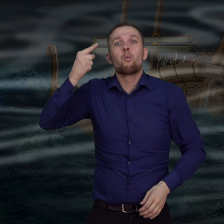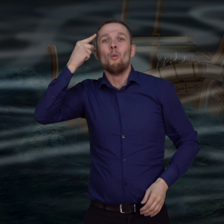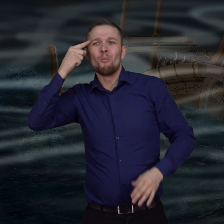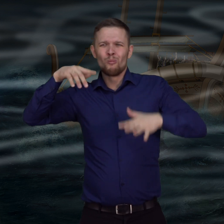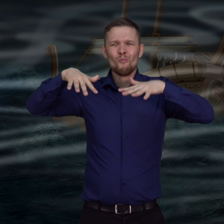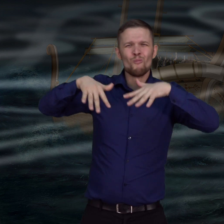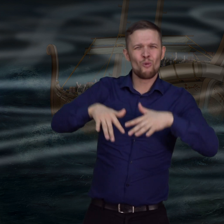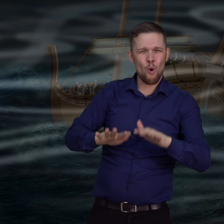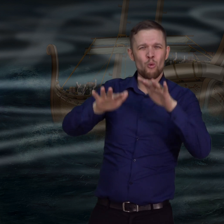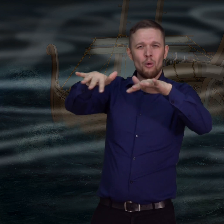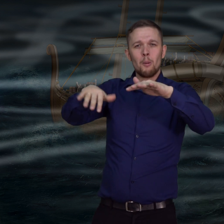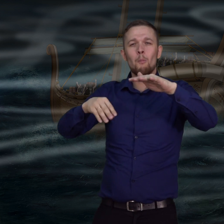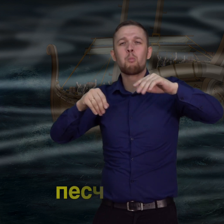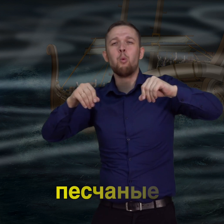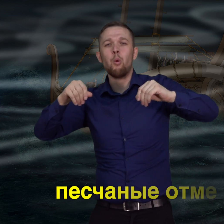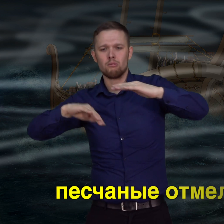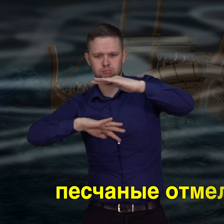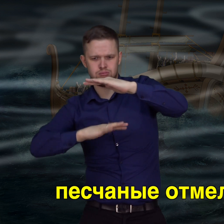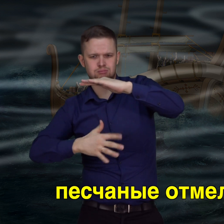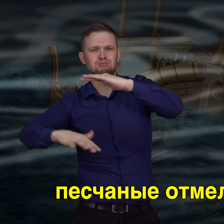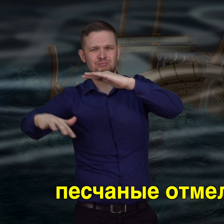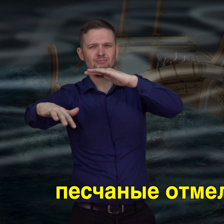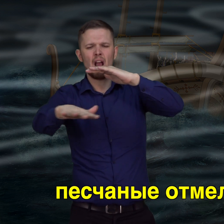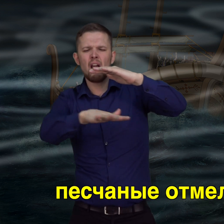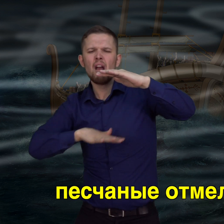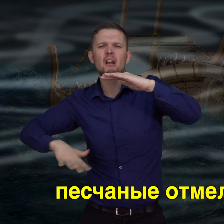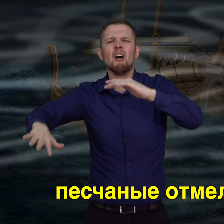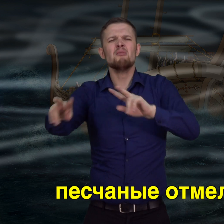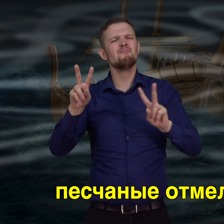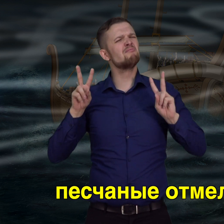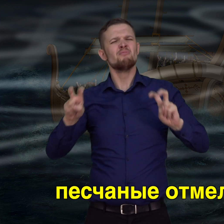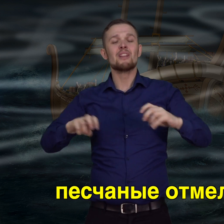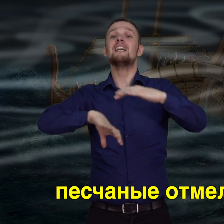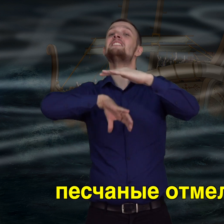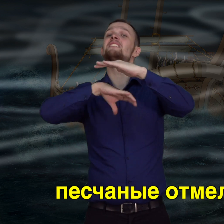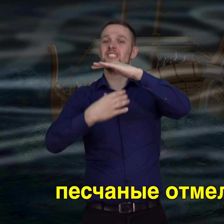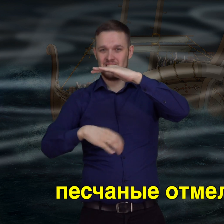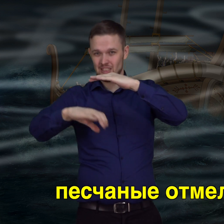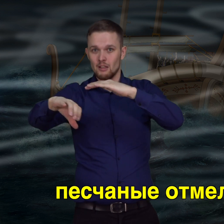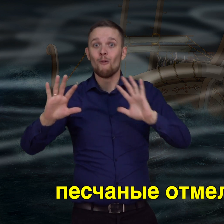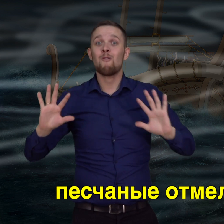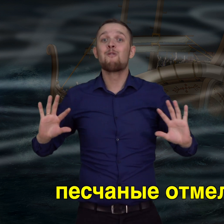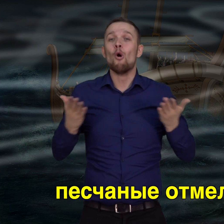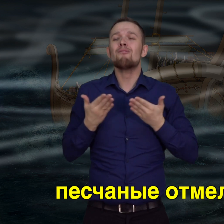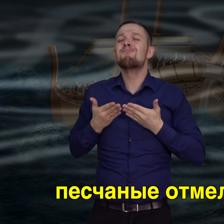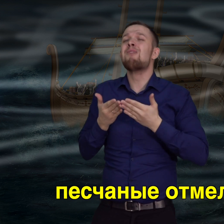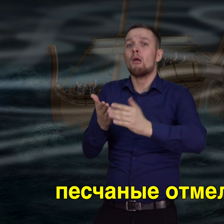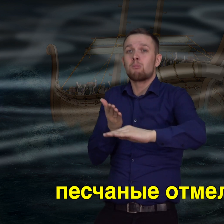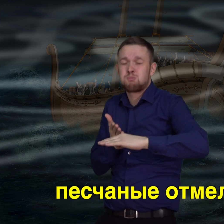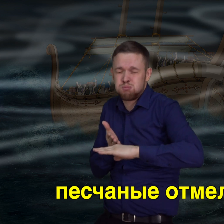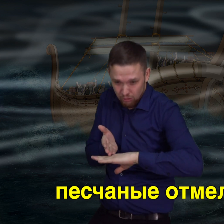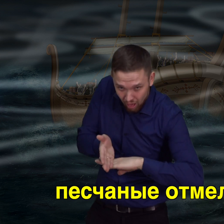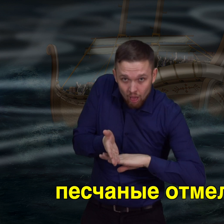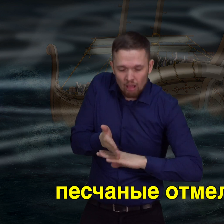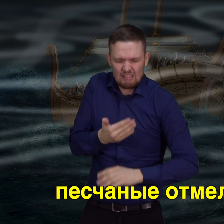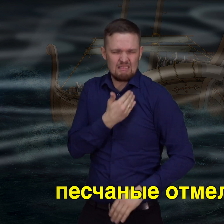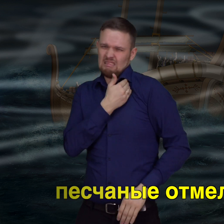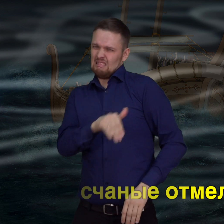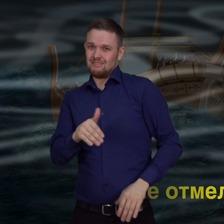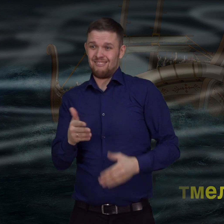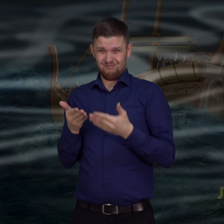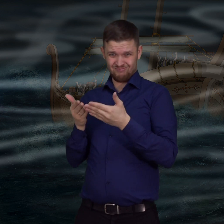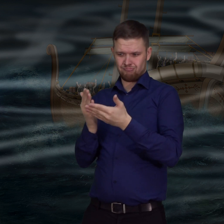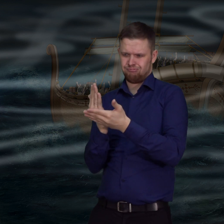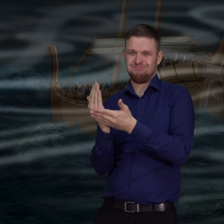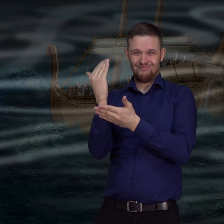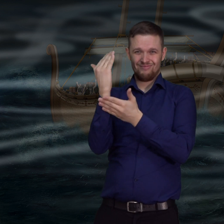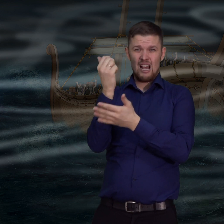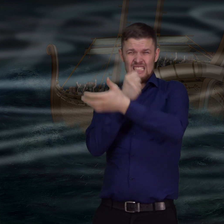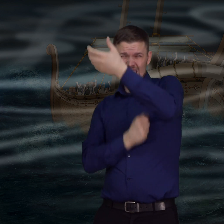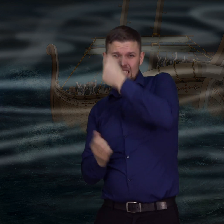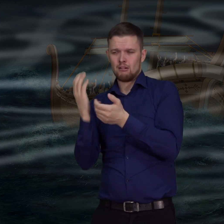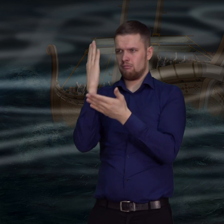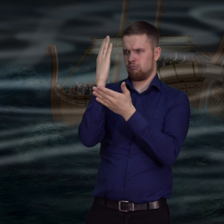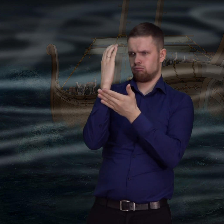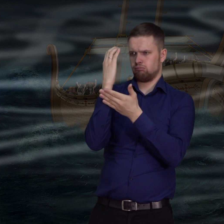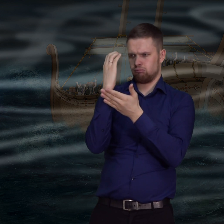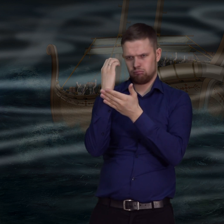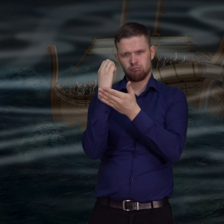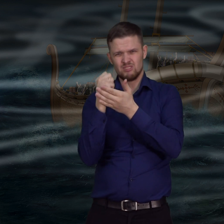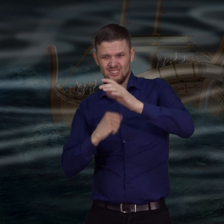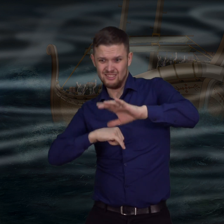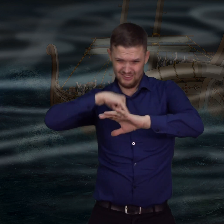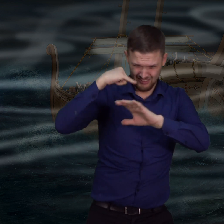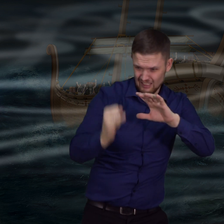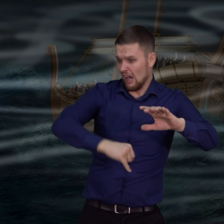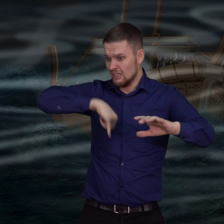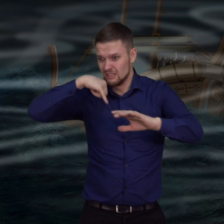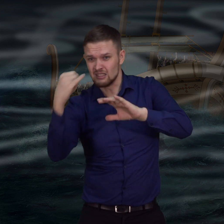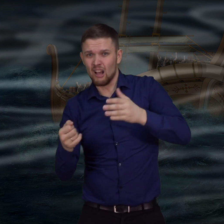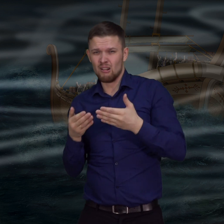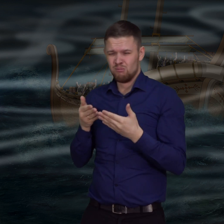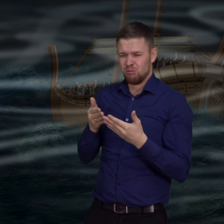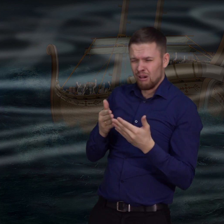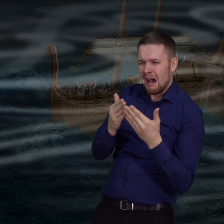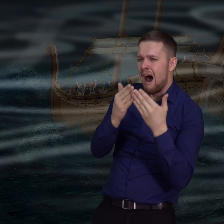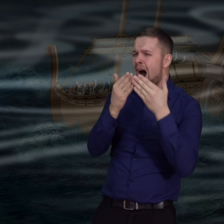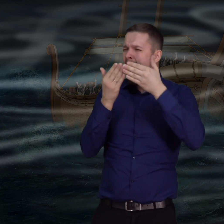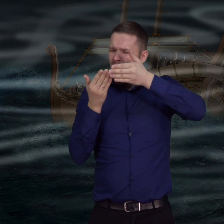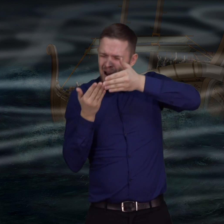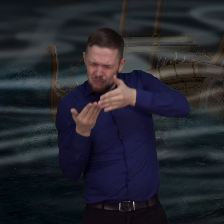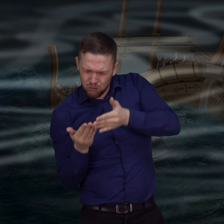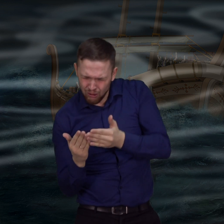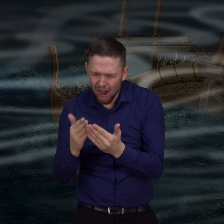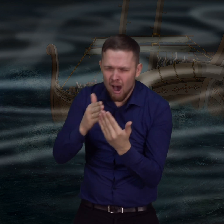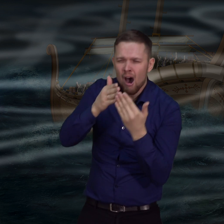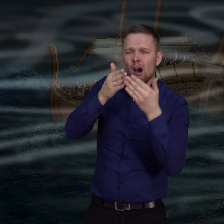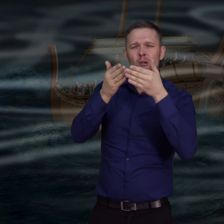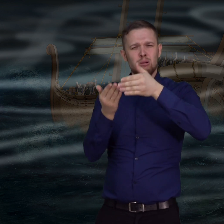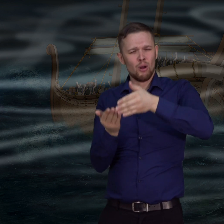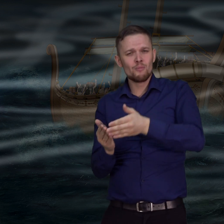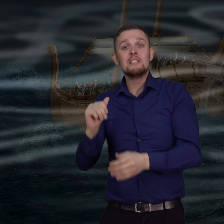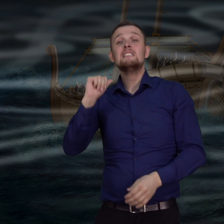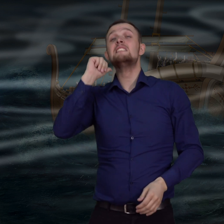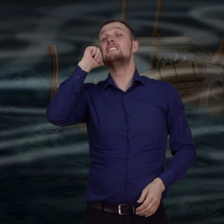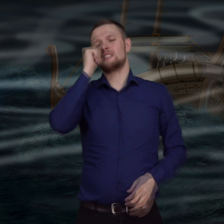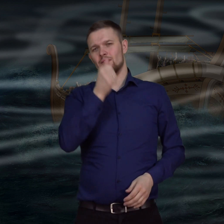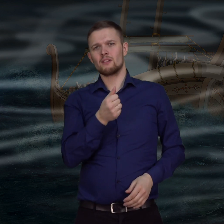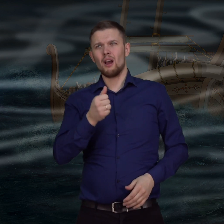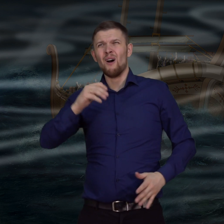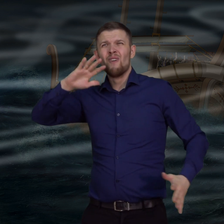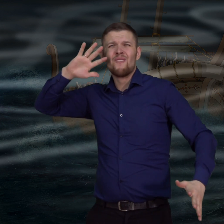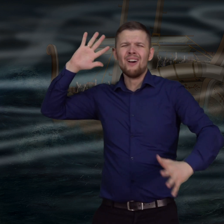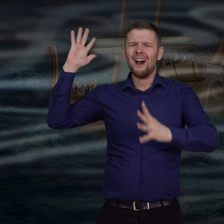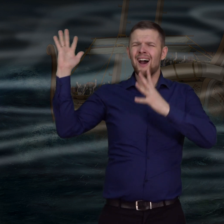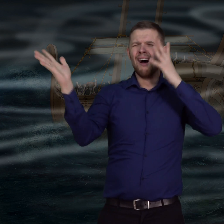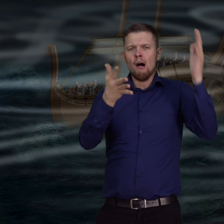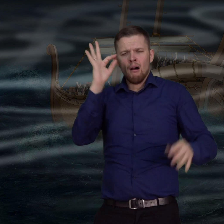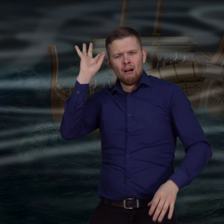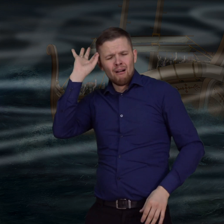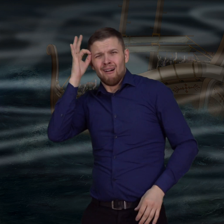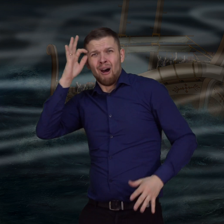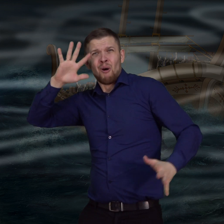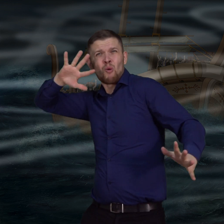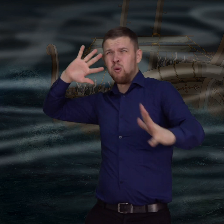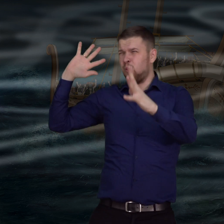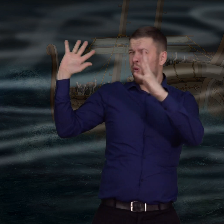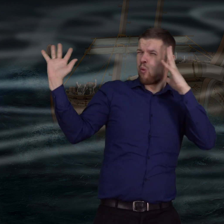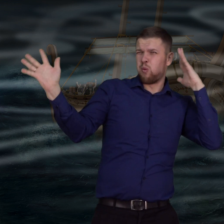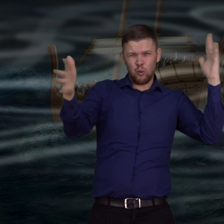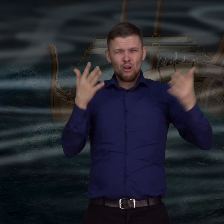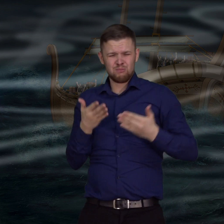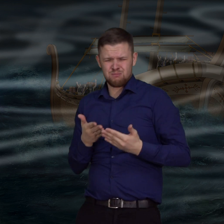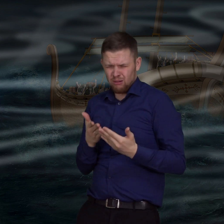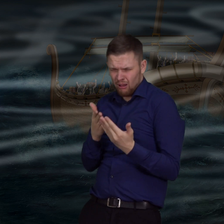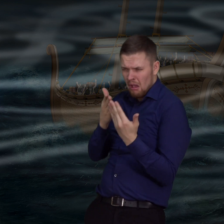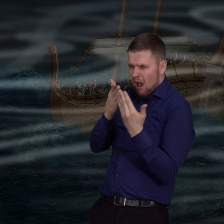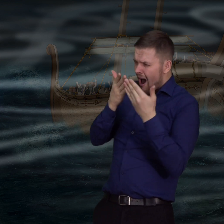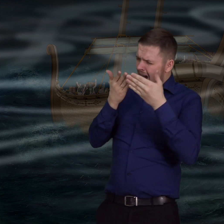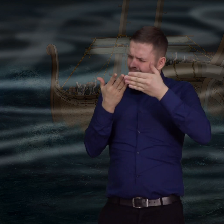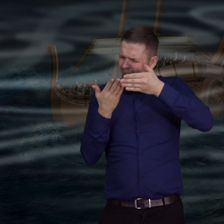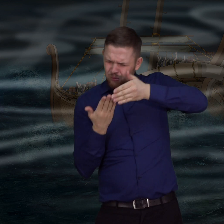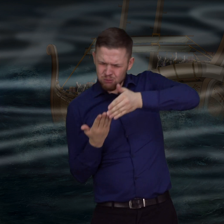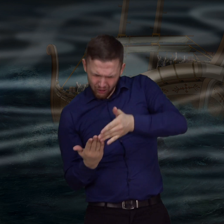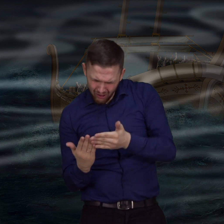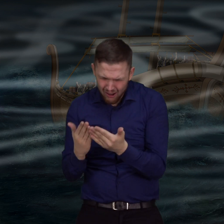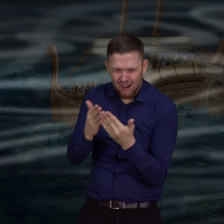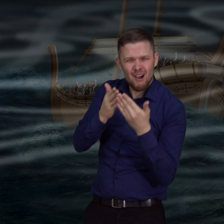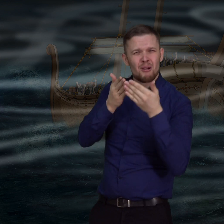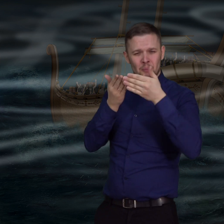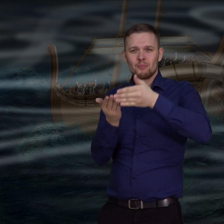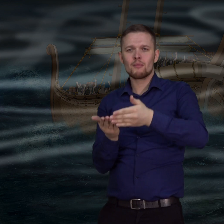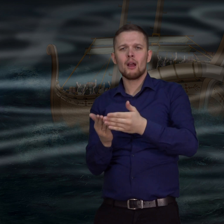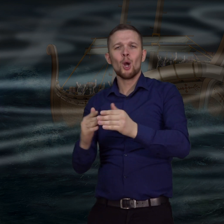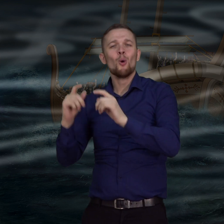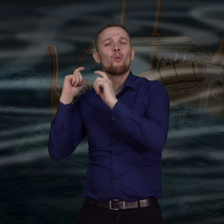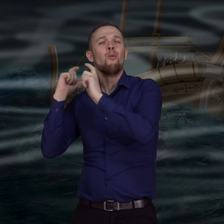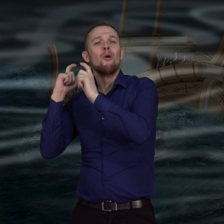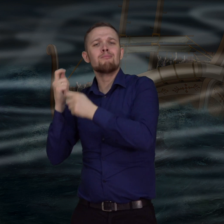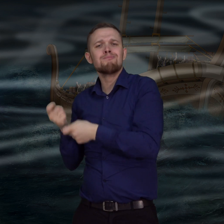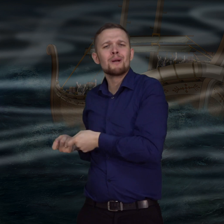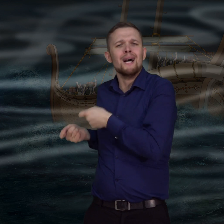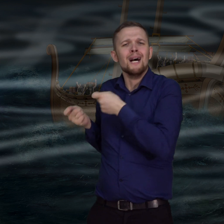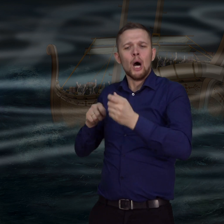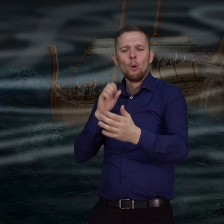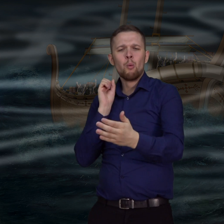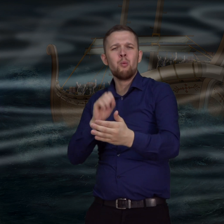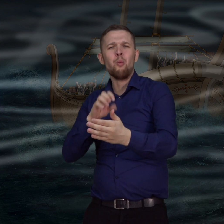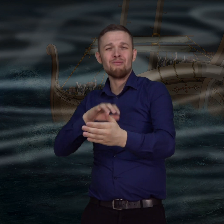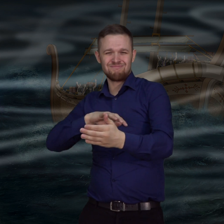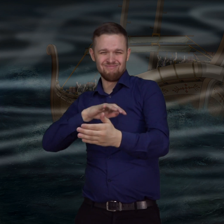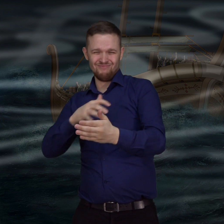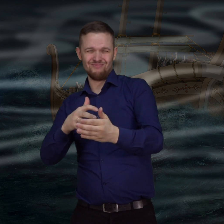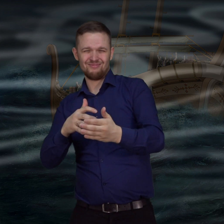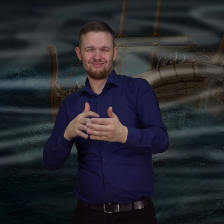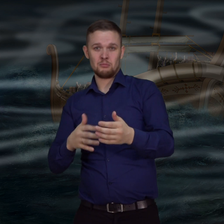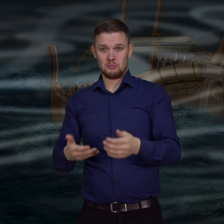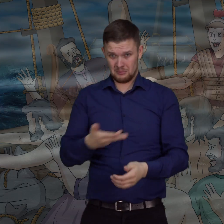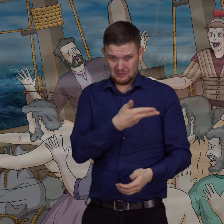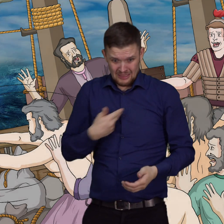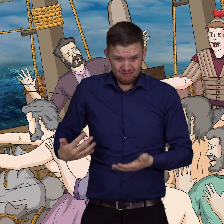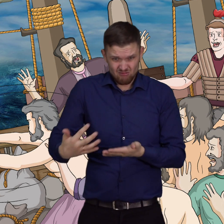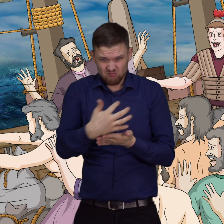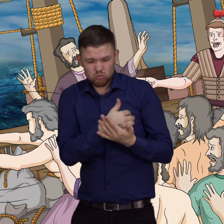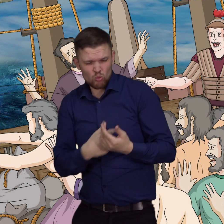And fearing that they would run aground on the sandbars of Syrtis, they lowered the sea anchor and were driven along.